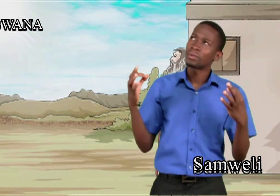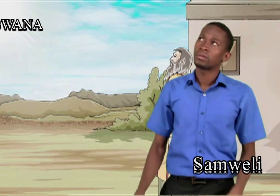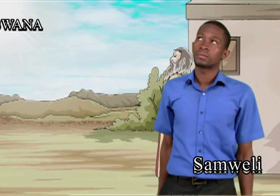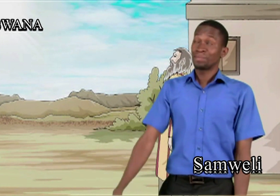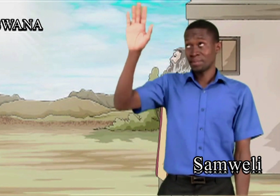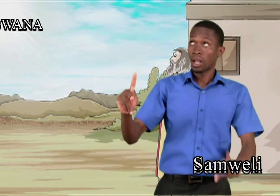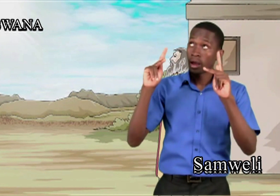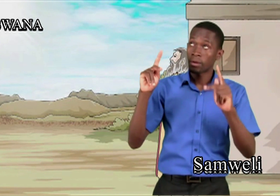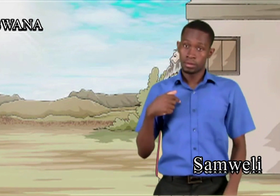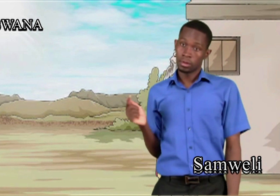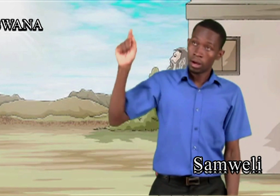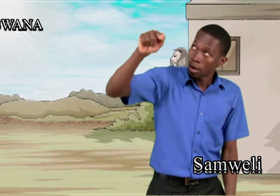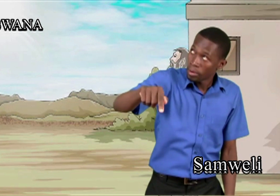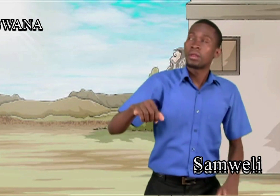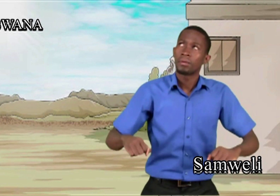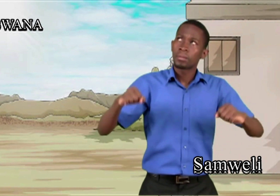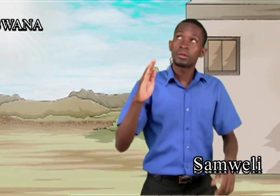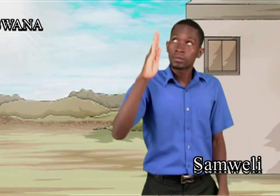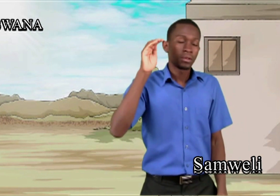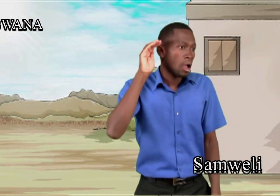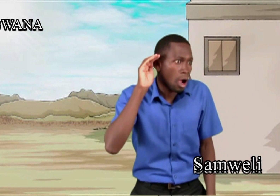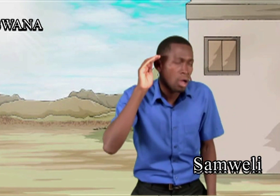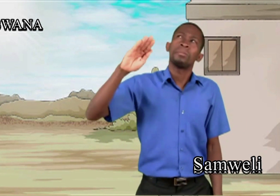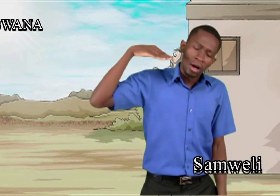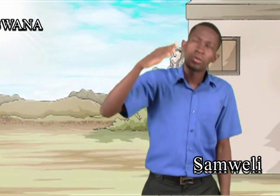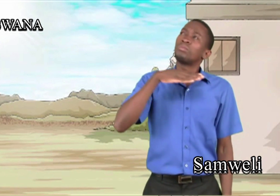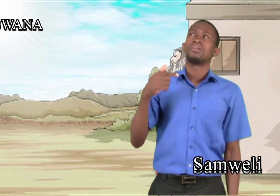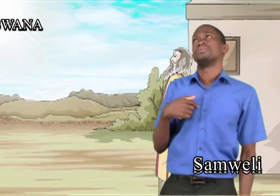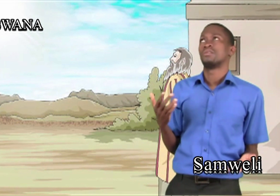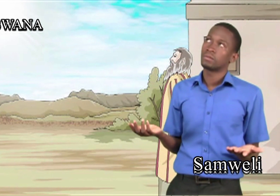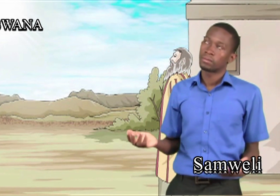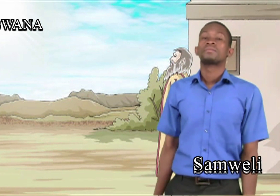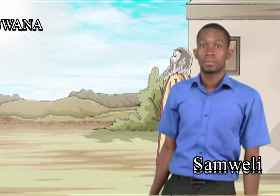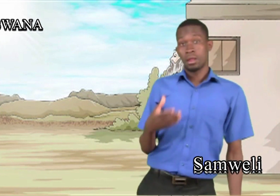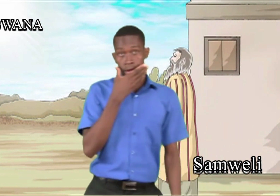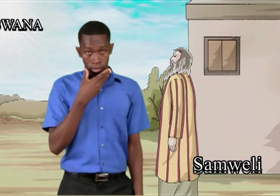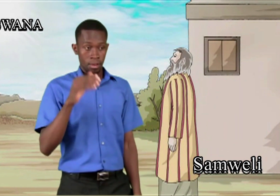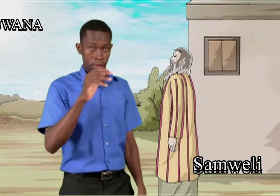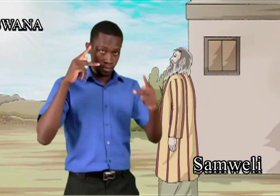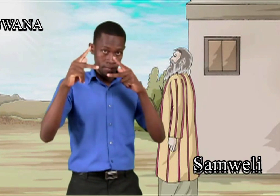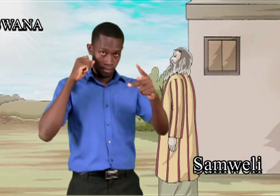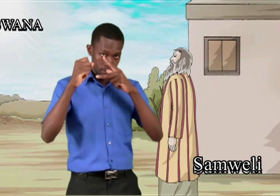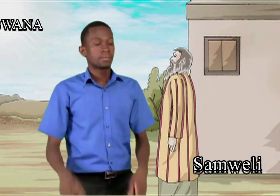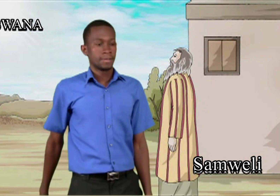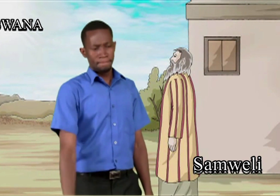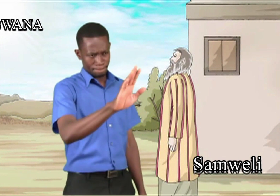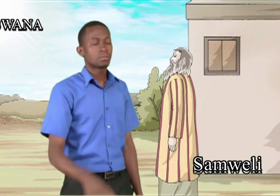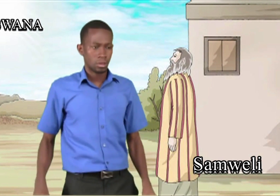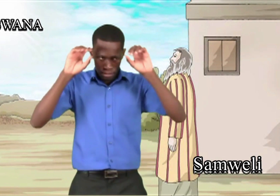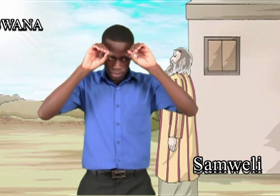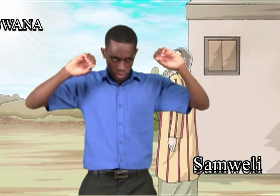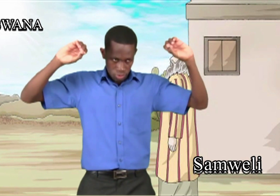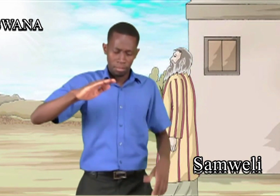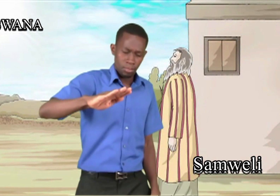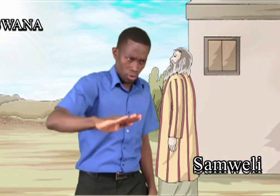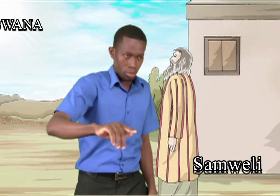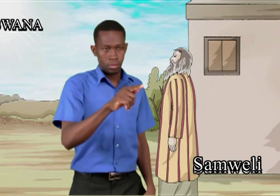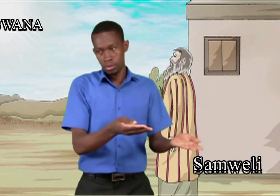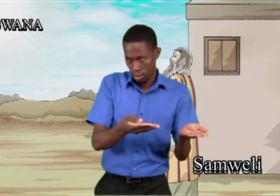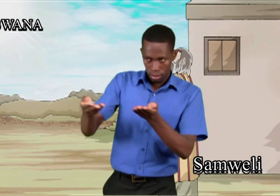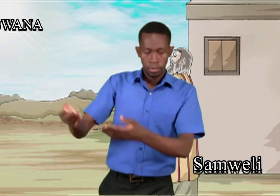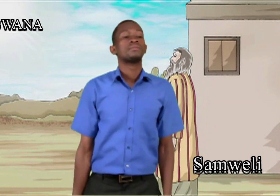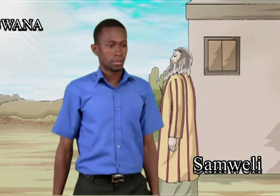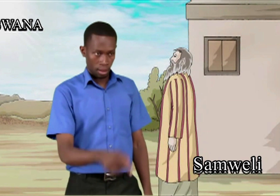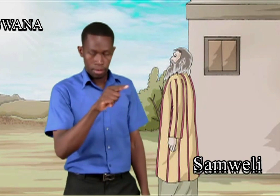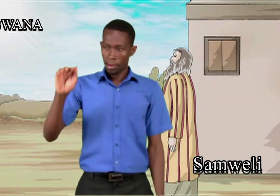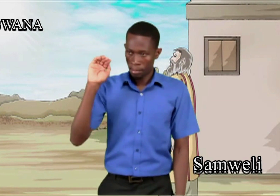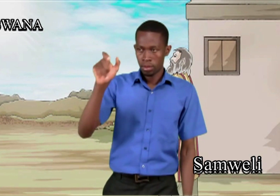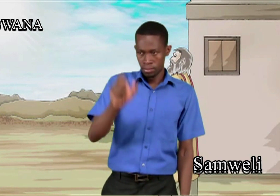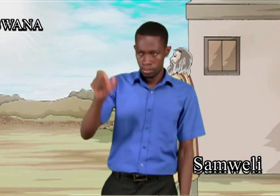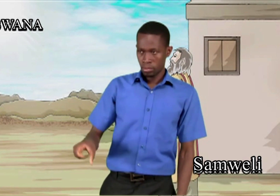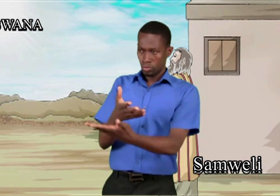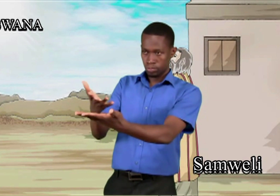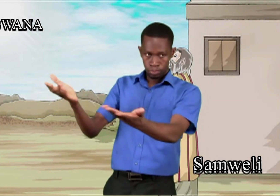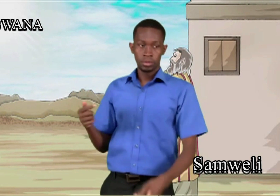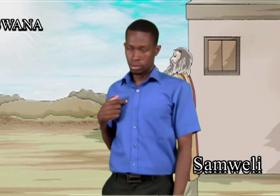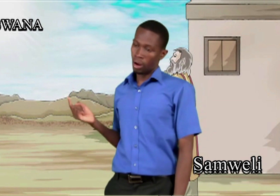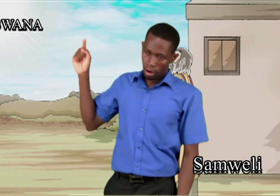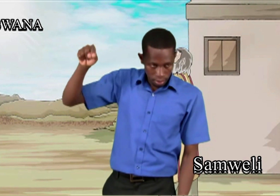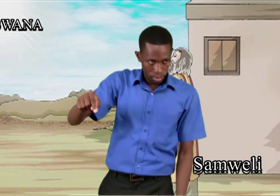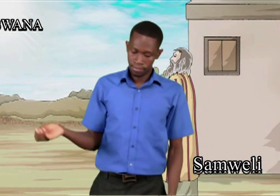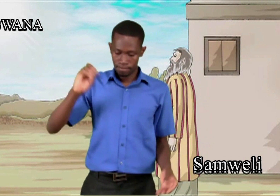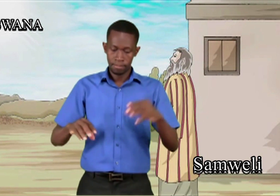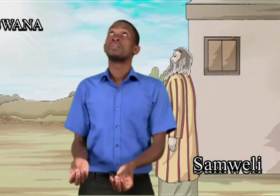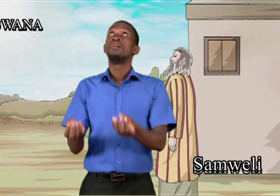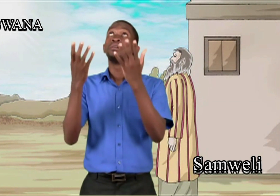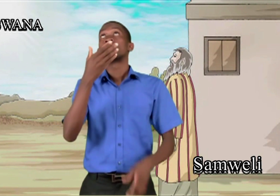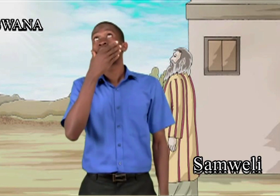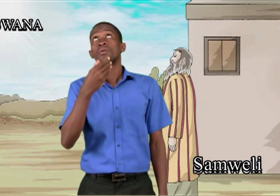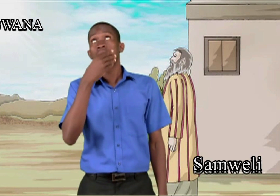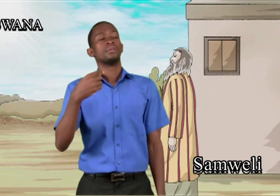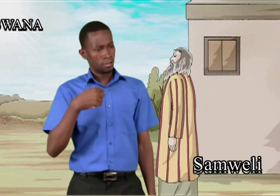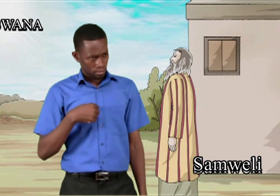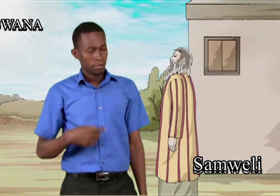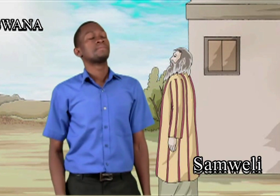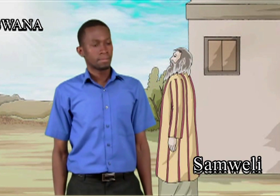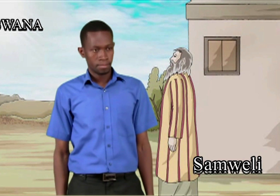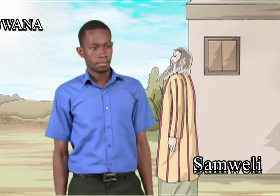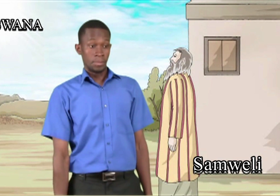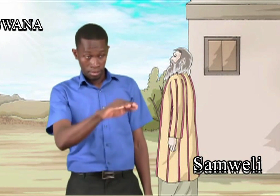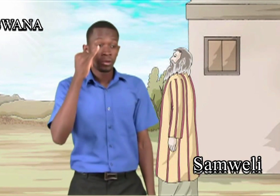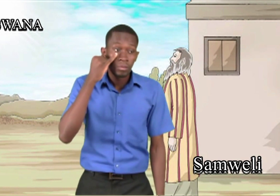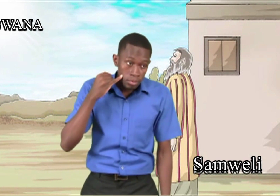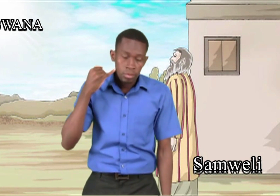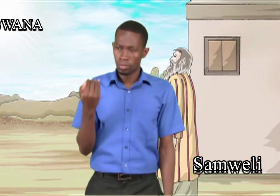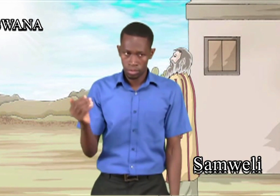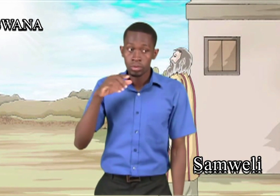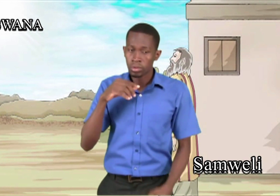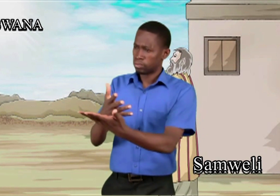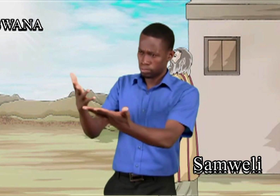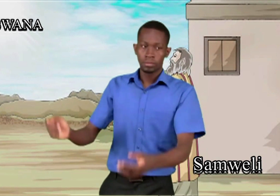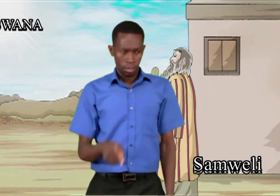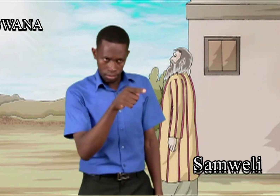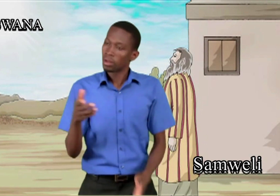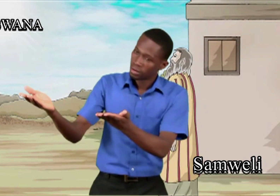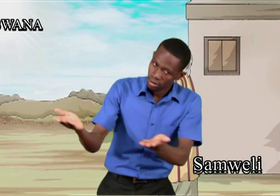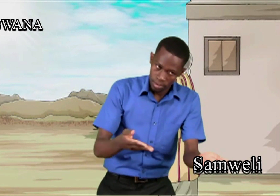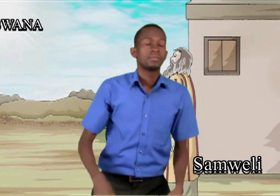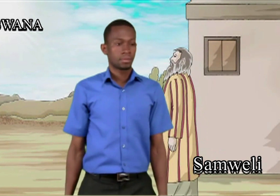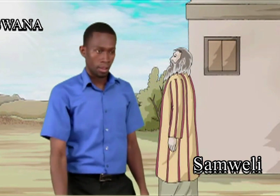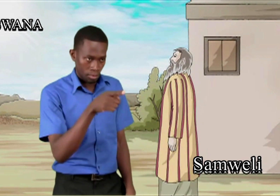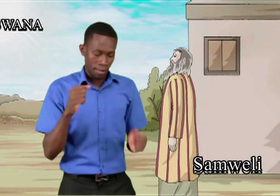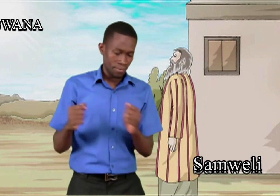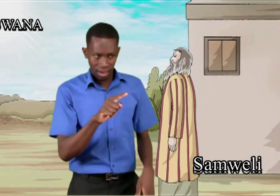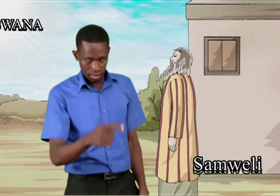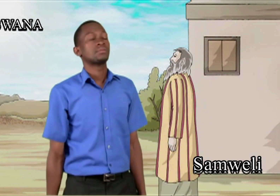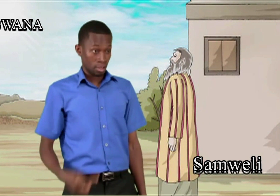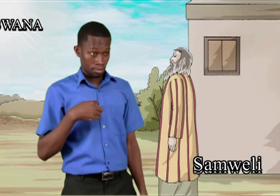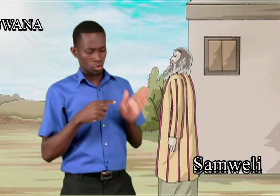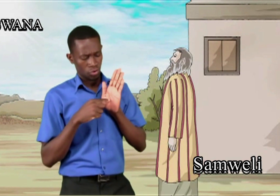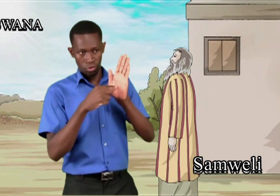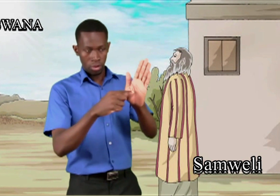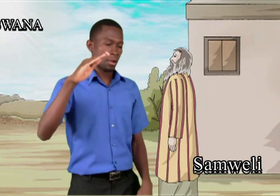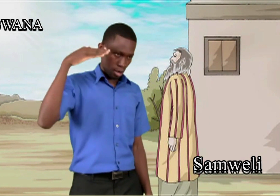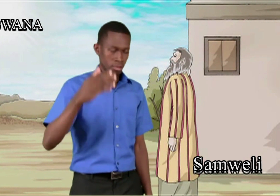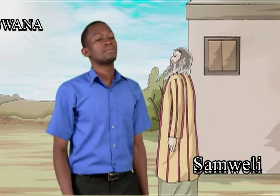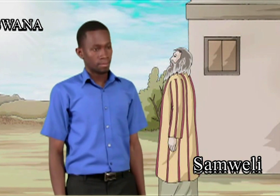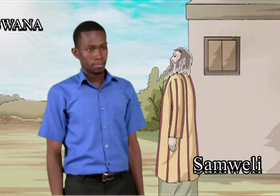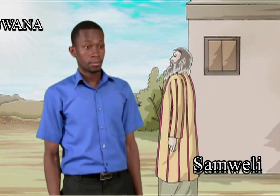Samuel asked. “Saul will hear of it and kill me!” The LORD answered, “Take a heifer with you and say, ‘I have come to sacrifice to the LORD.’